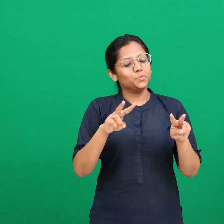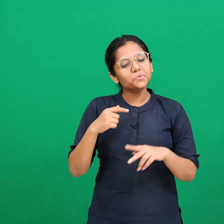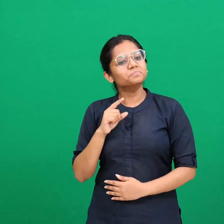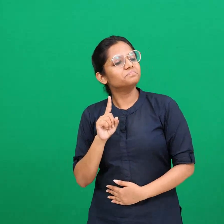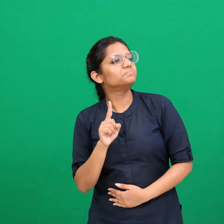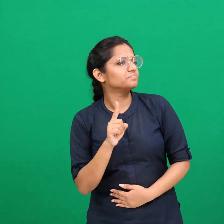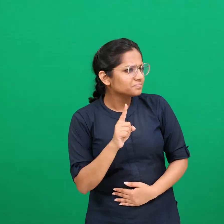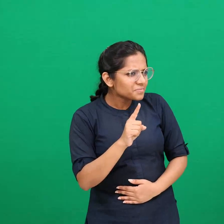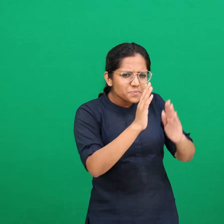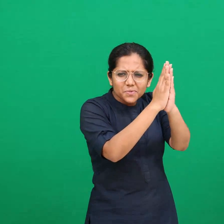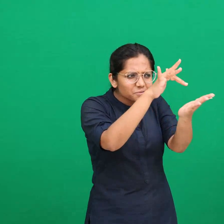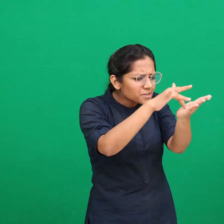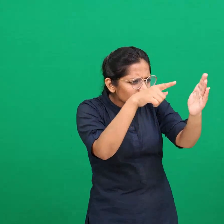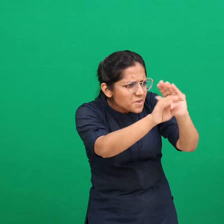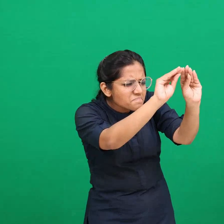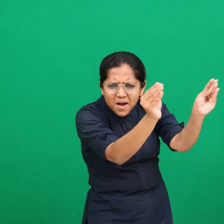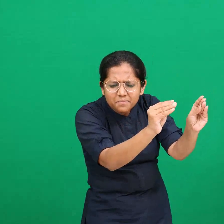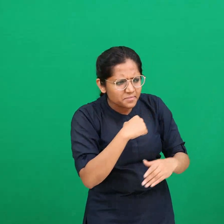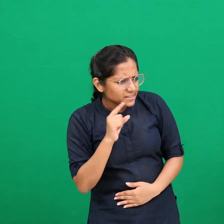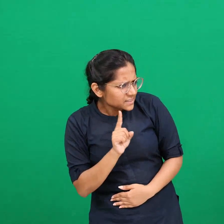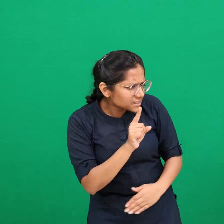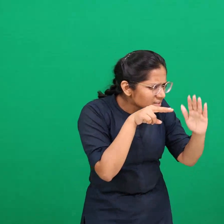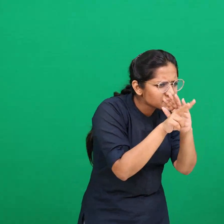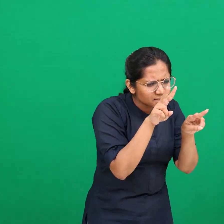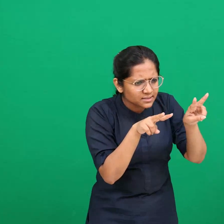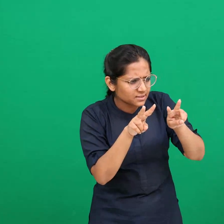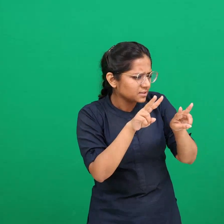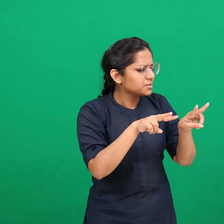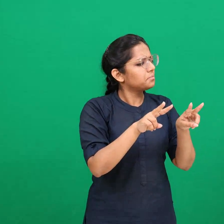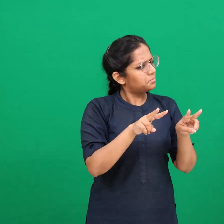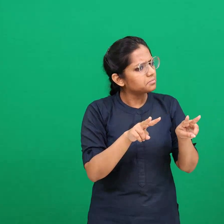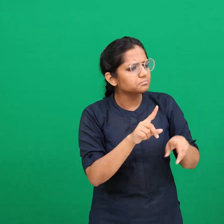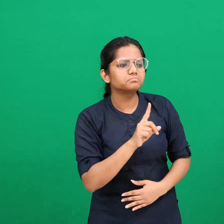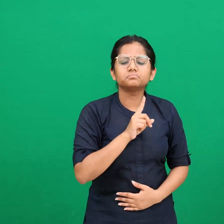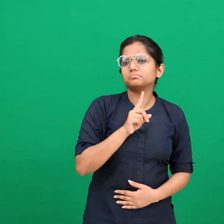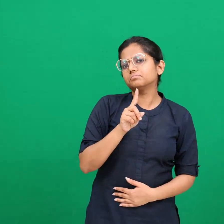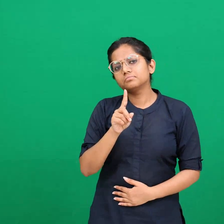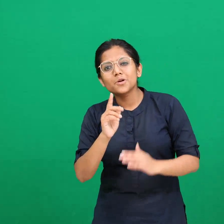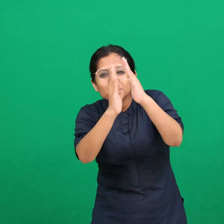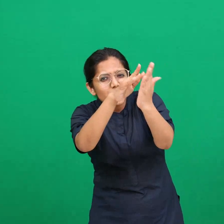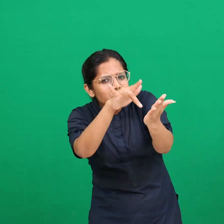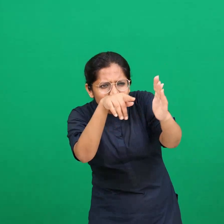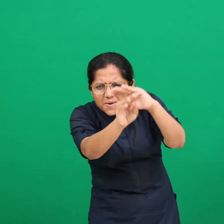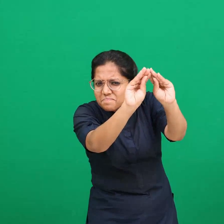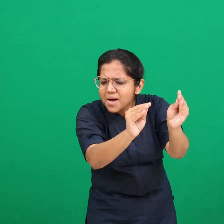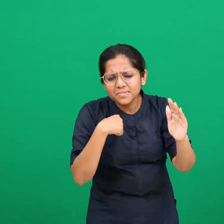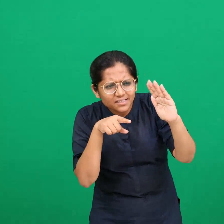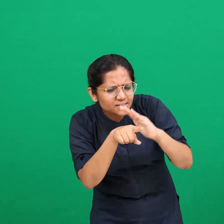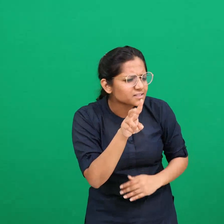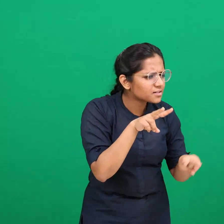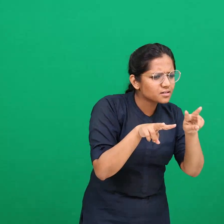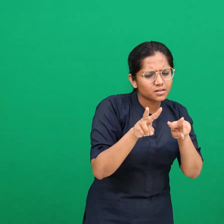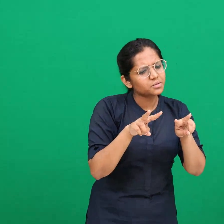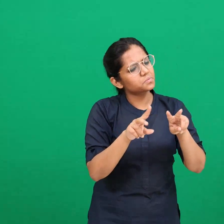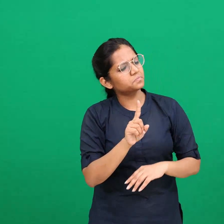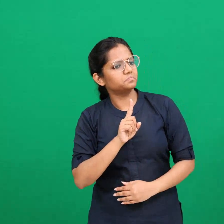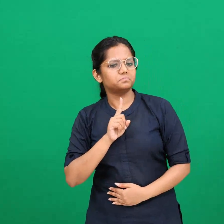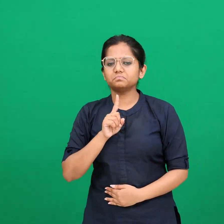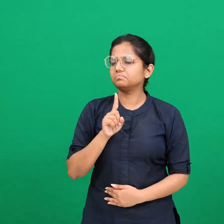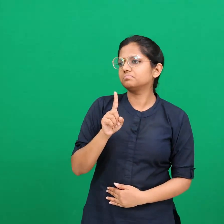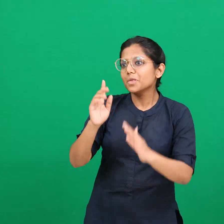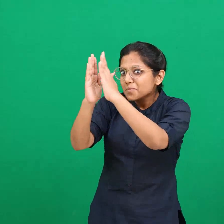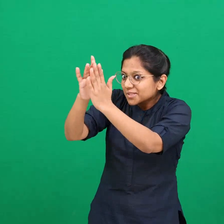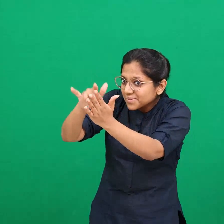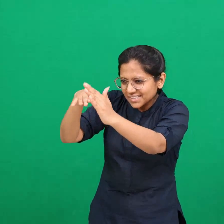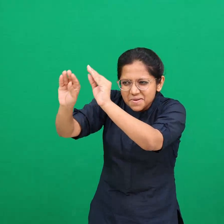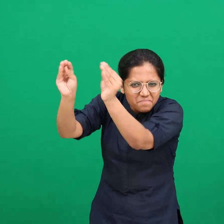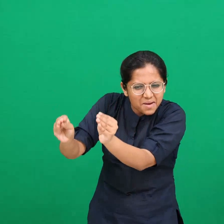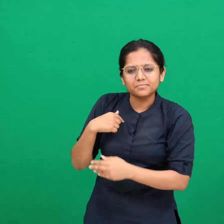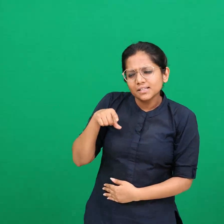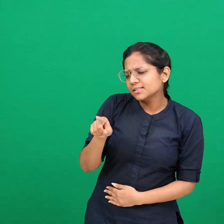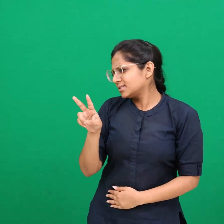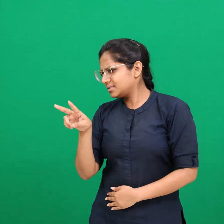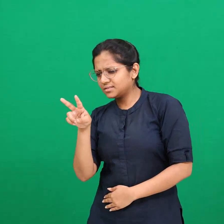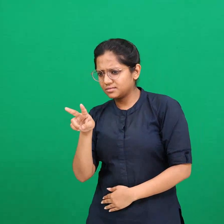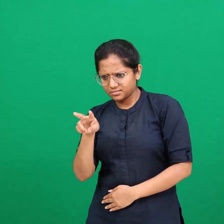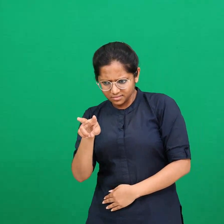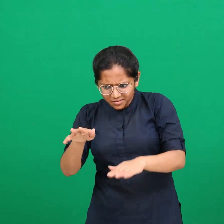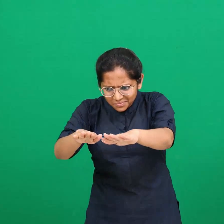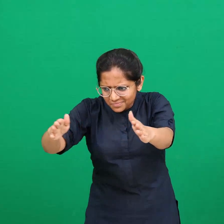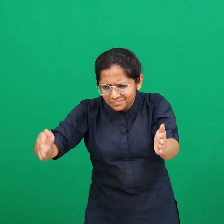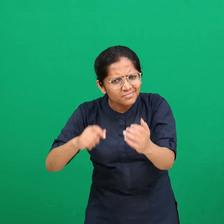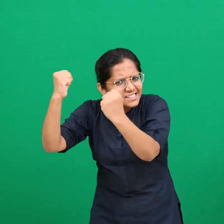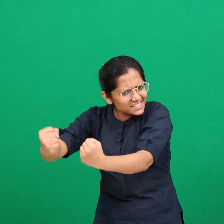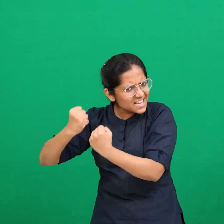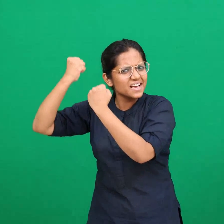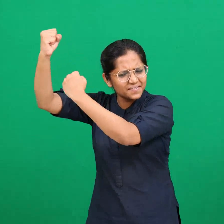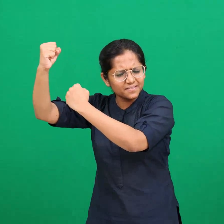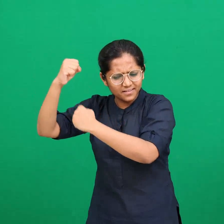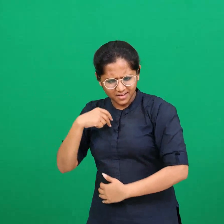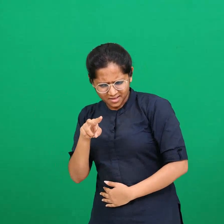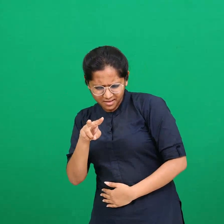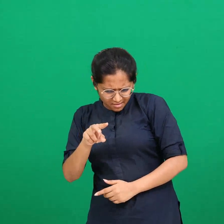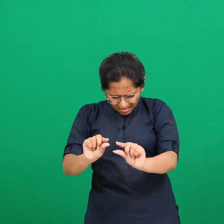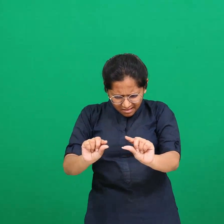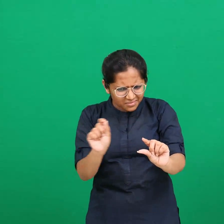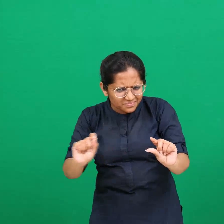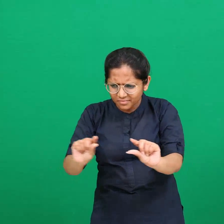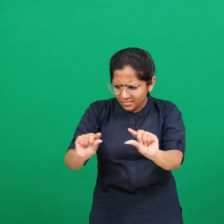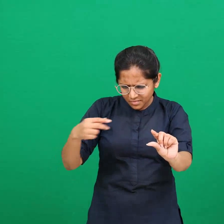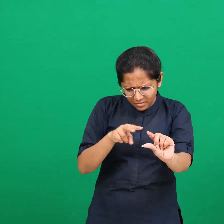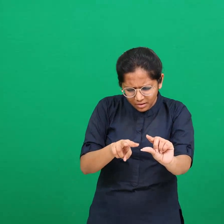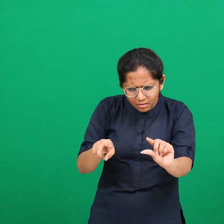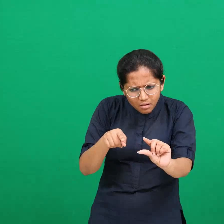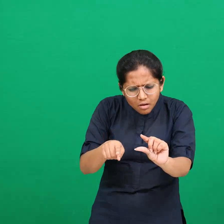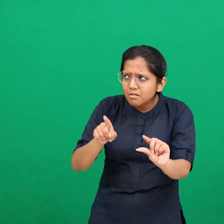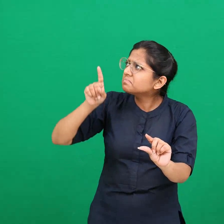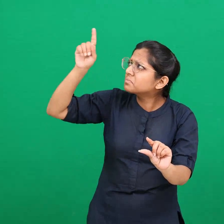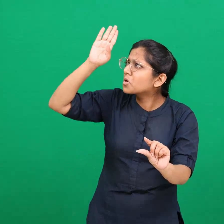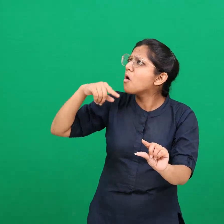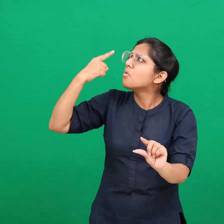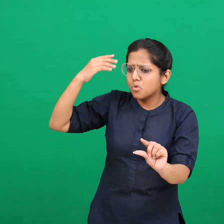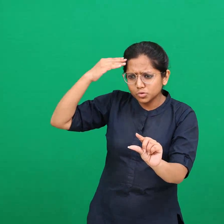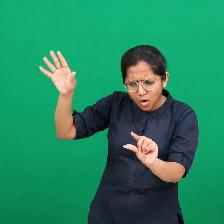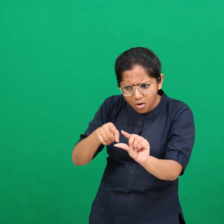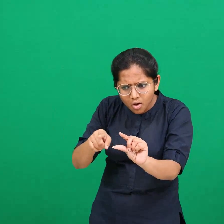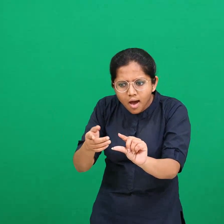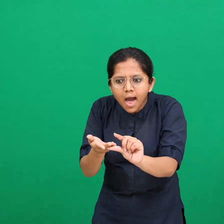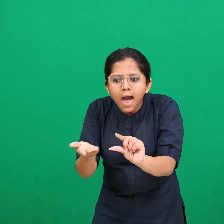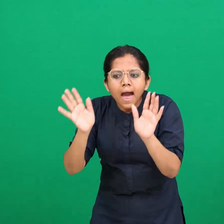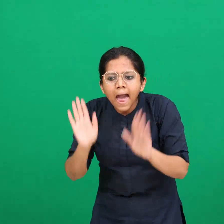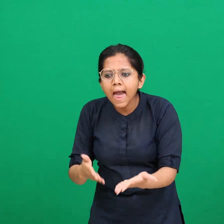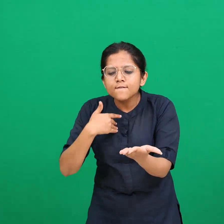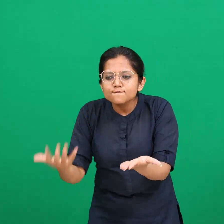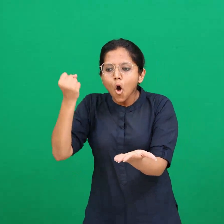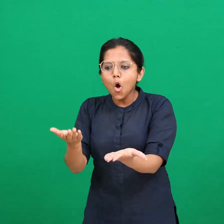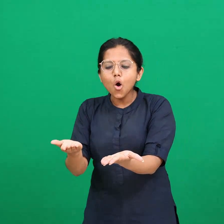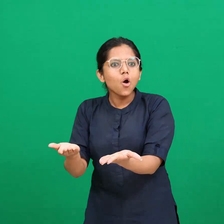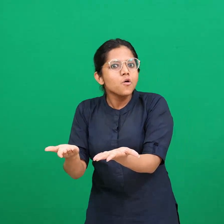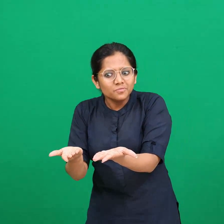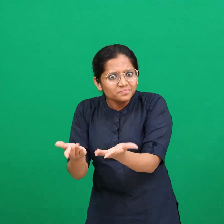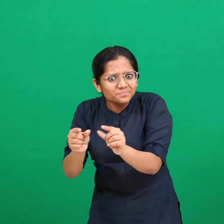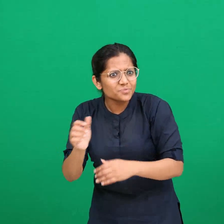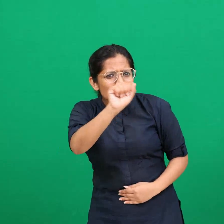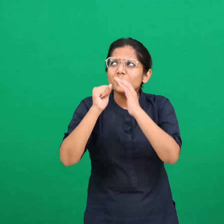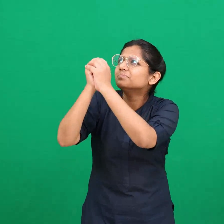For as I walked around and examined your objects of worship, I even found an altar with this inscription: TO AN UNKNOWN GOD.